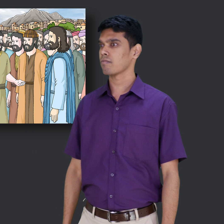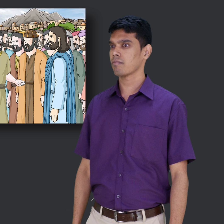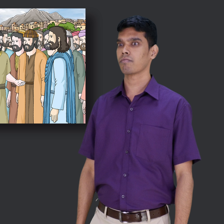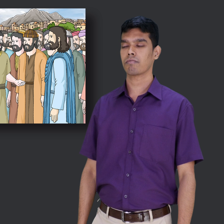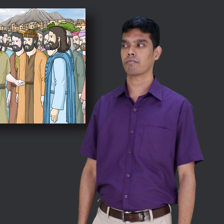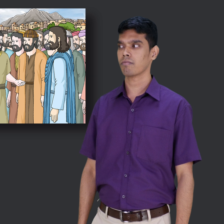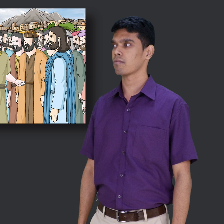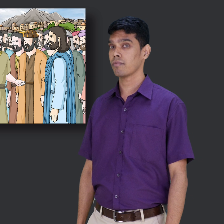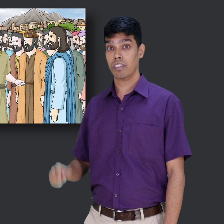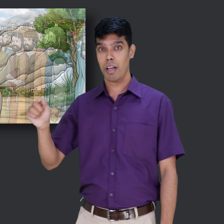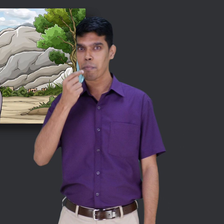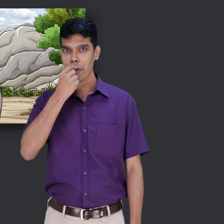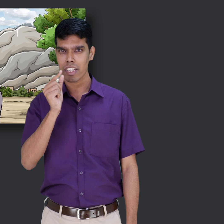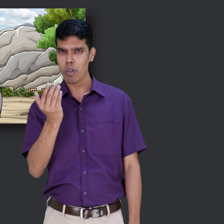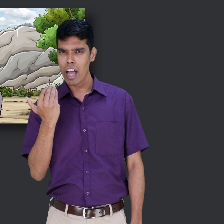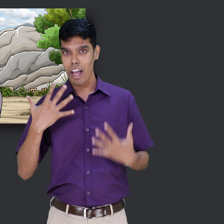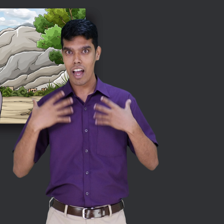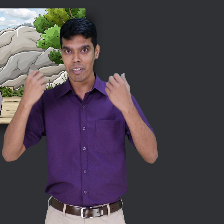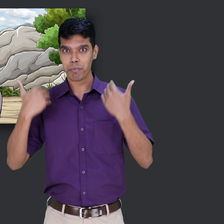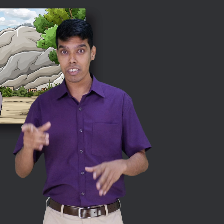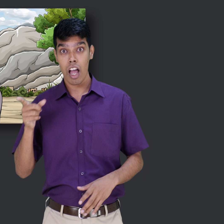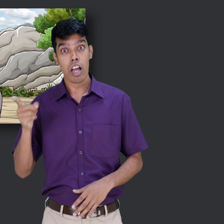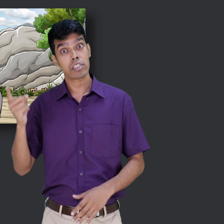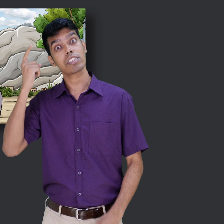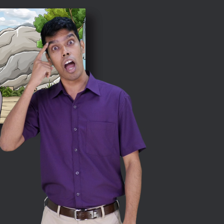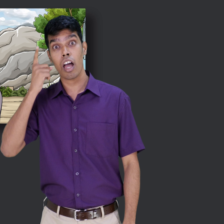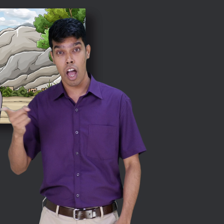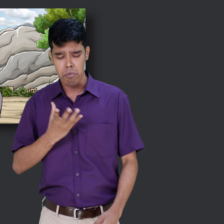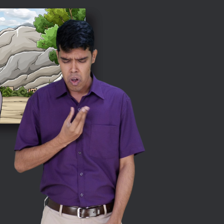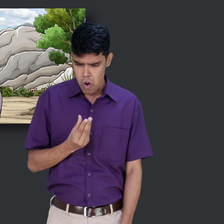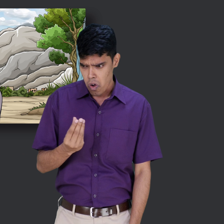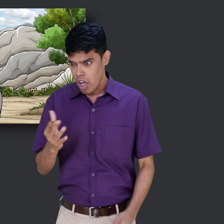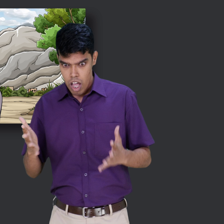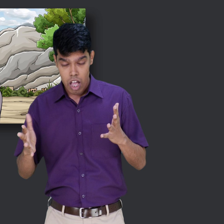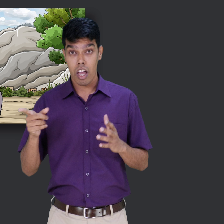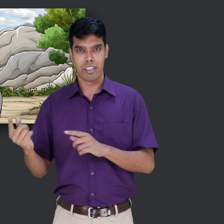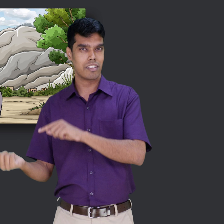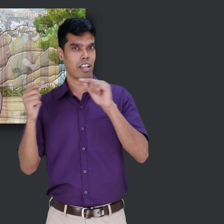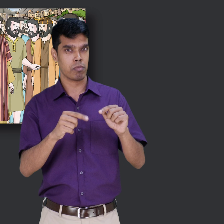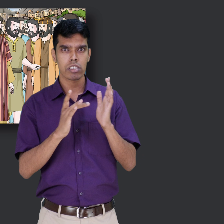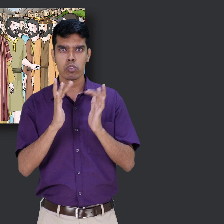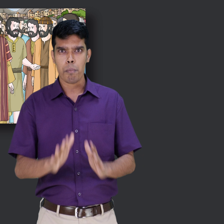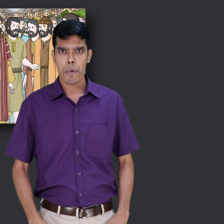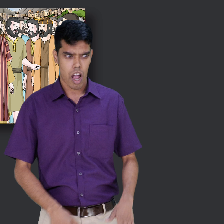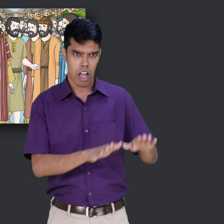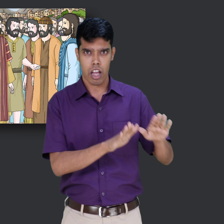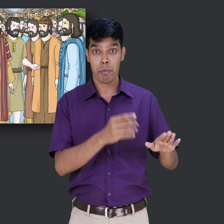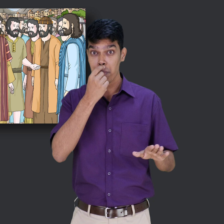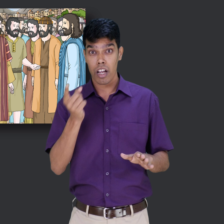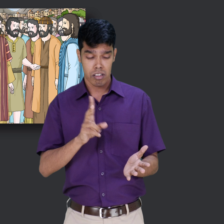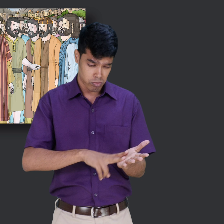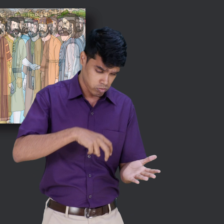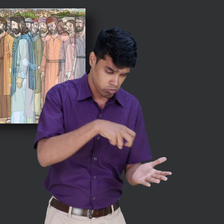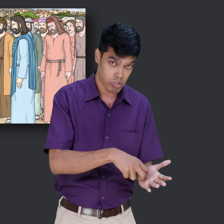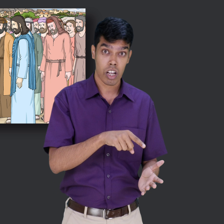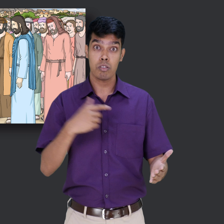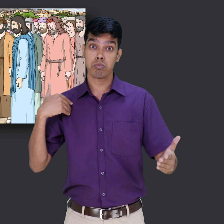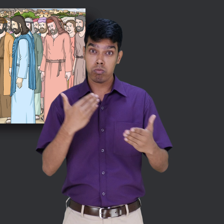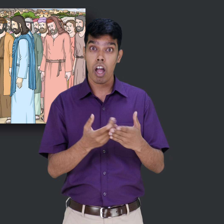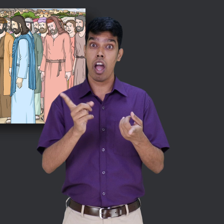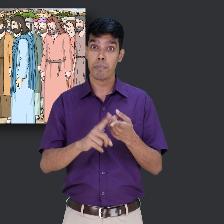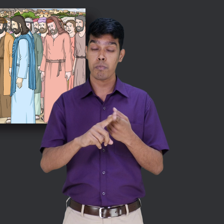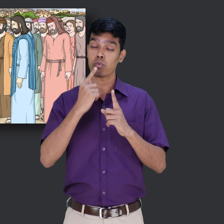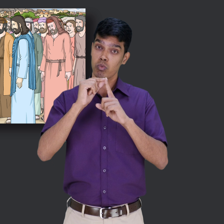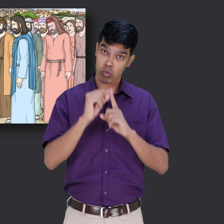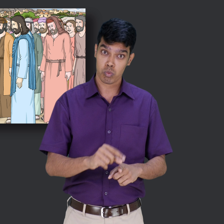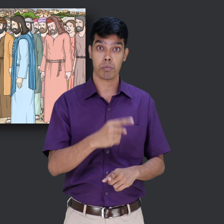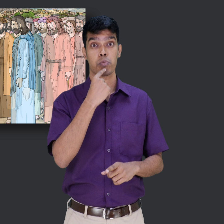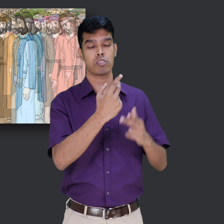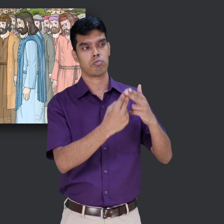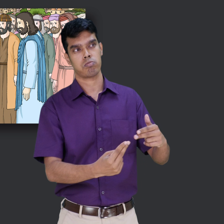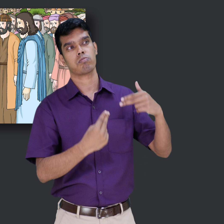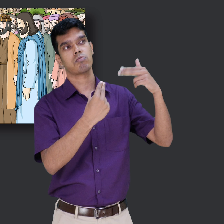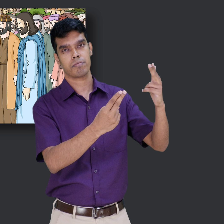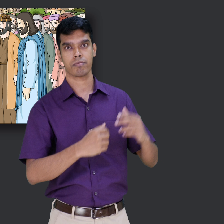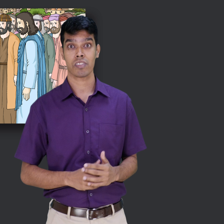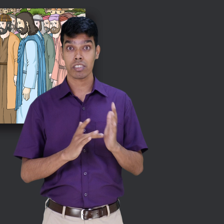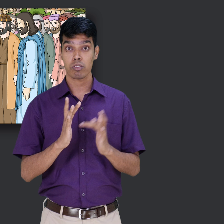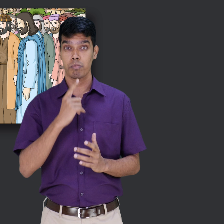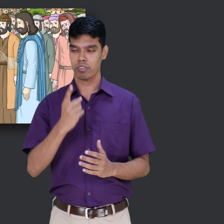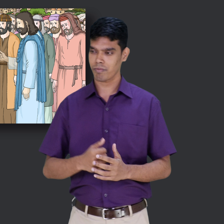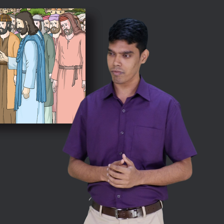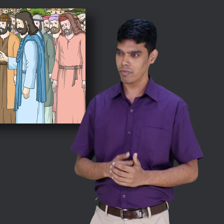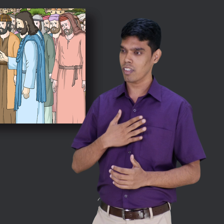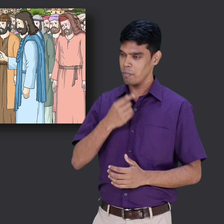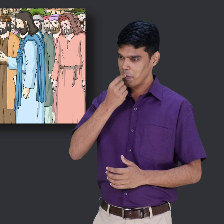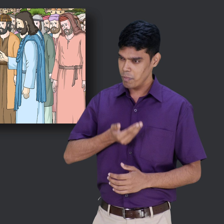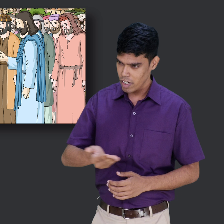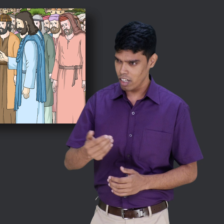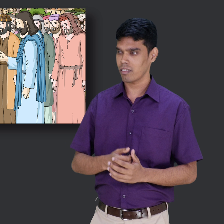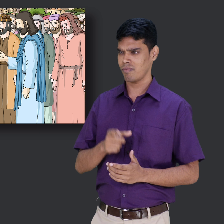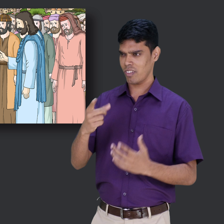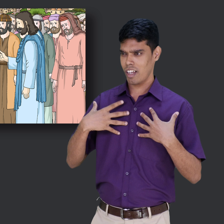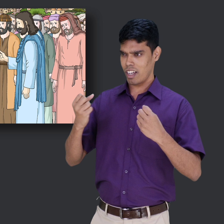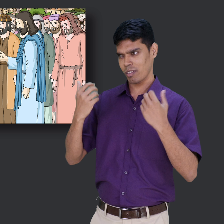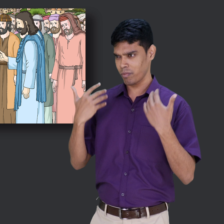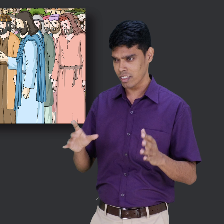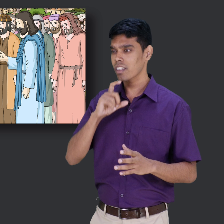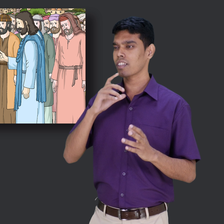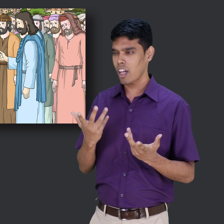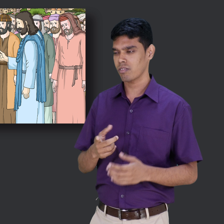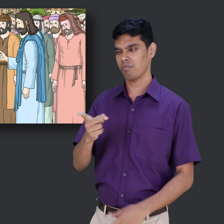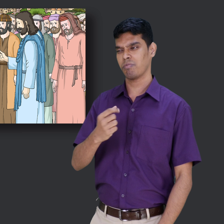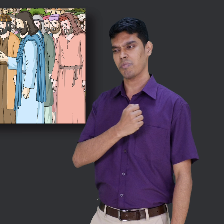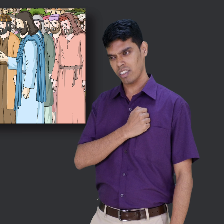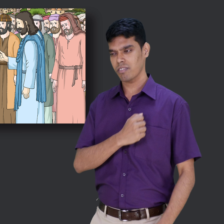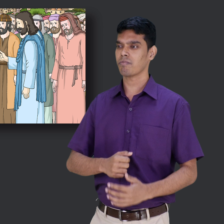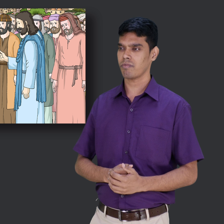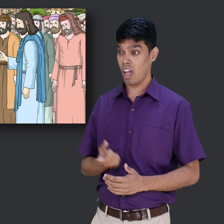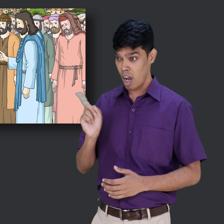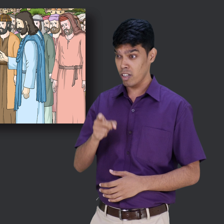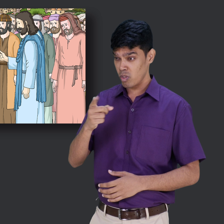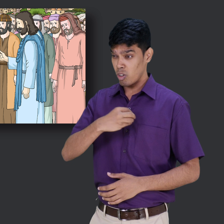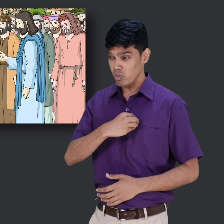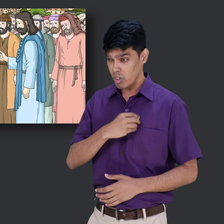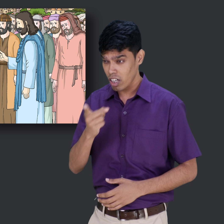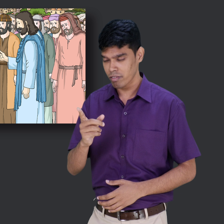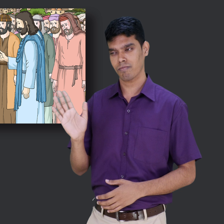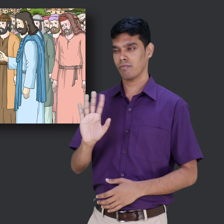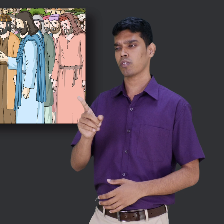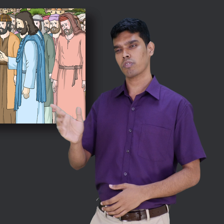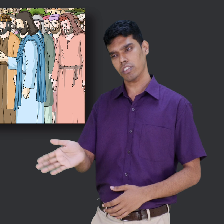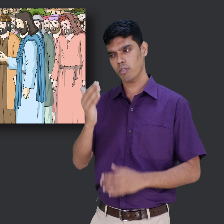Then the woman, knowing what had happened to her, came and fell down before Him trembling in fear, and she told Him the whole truth.